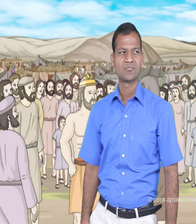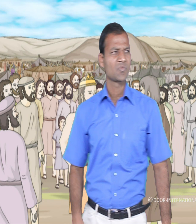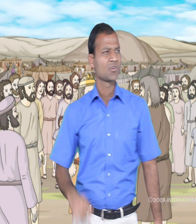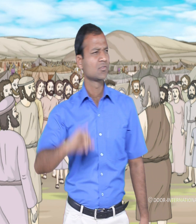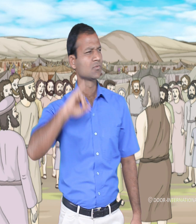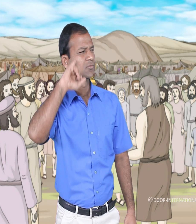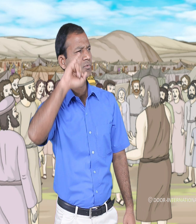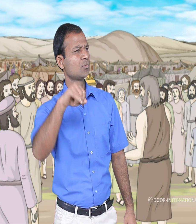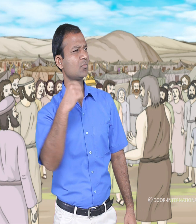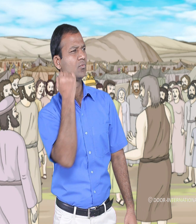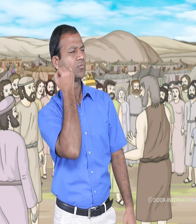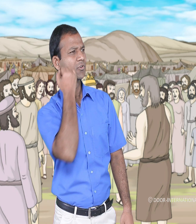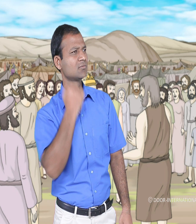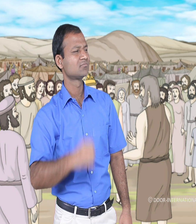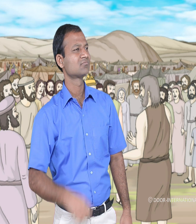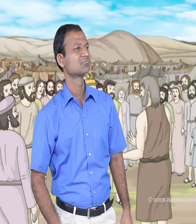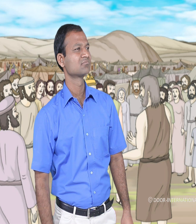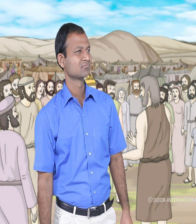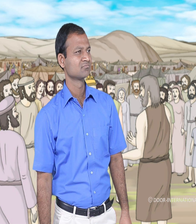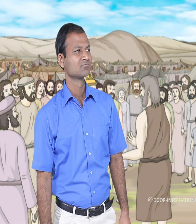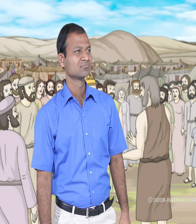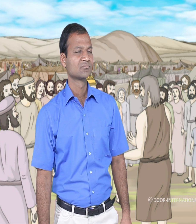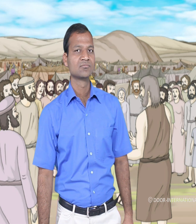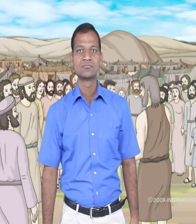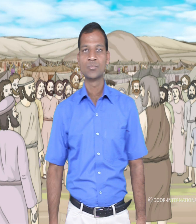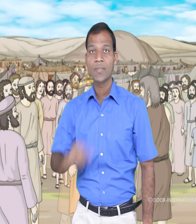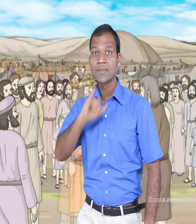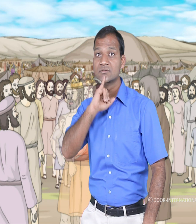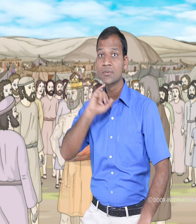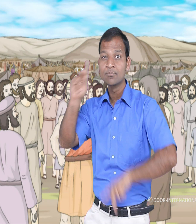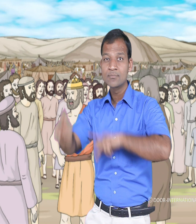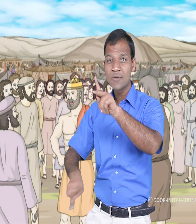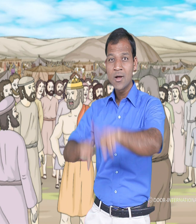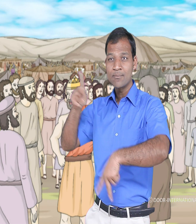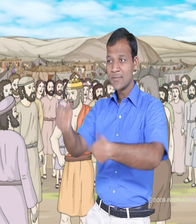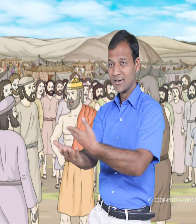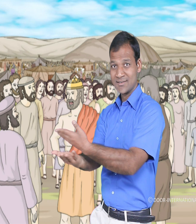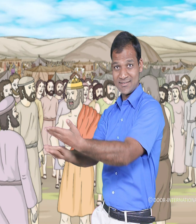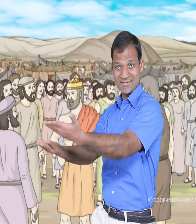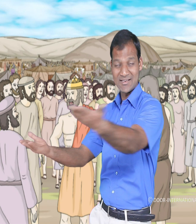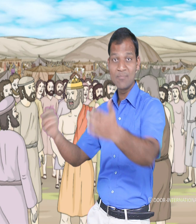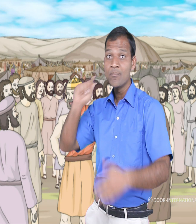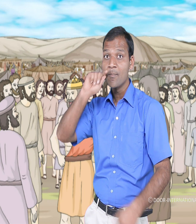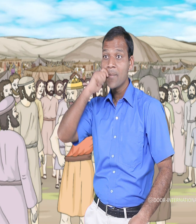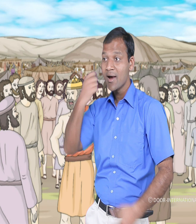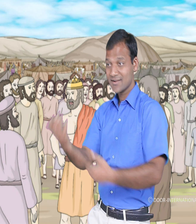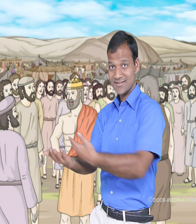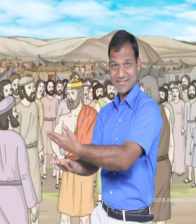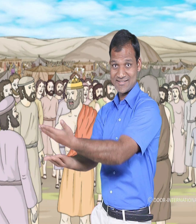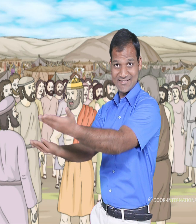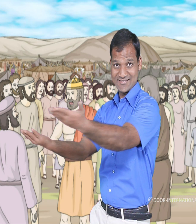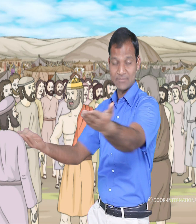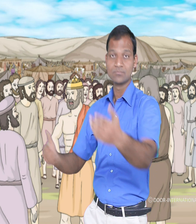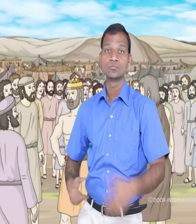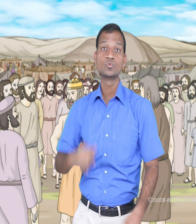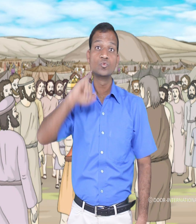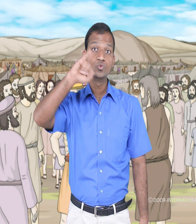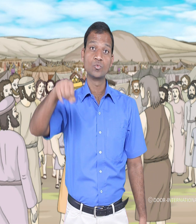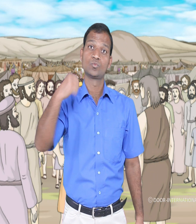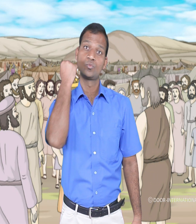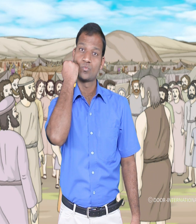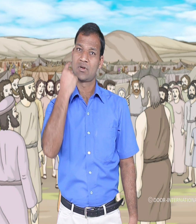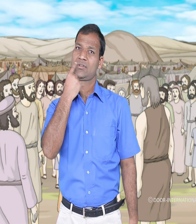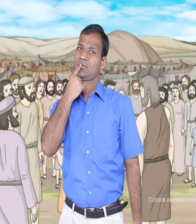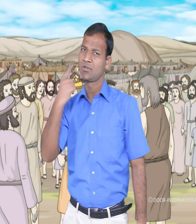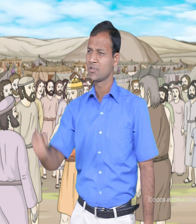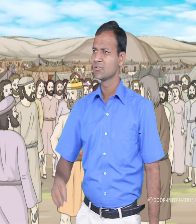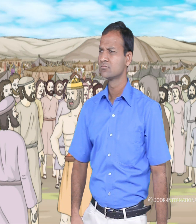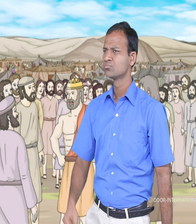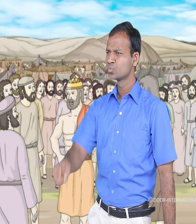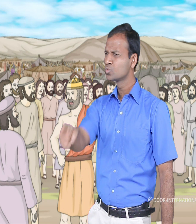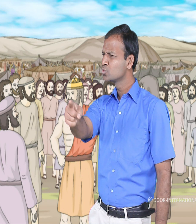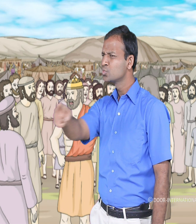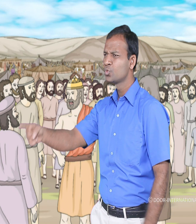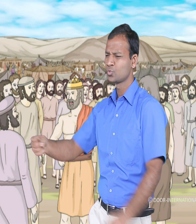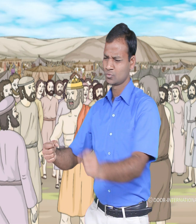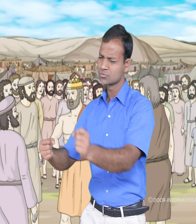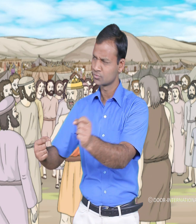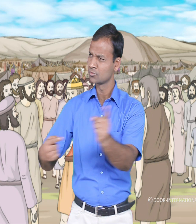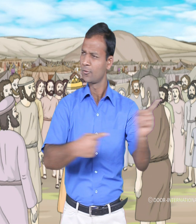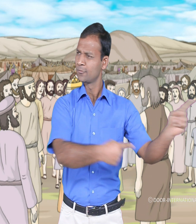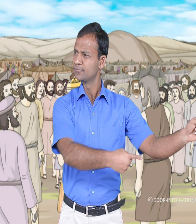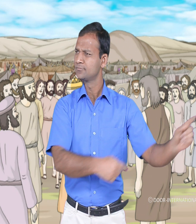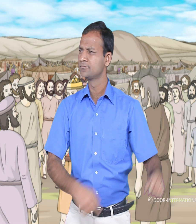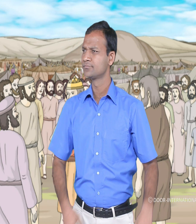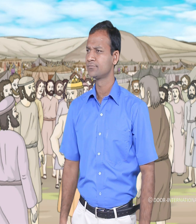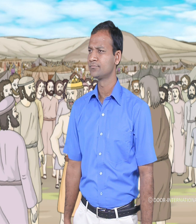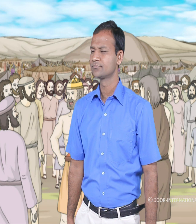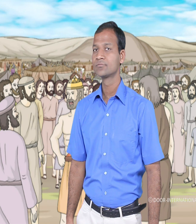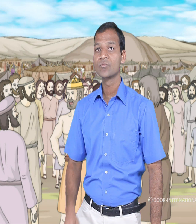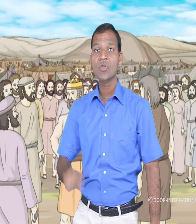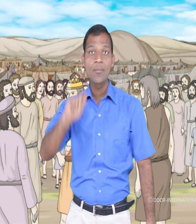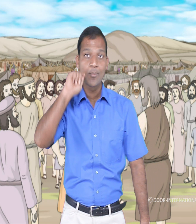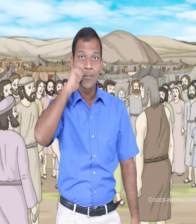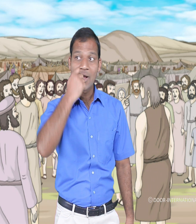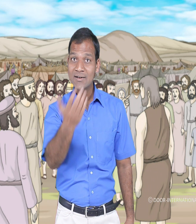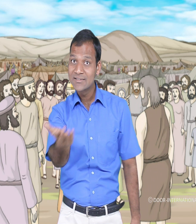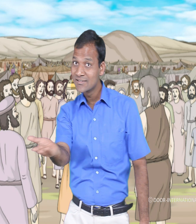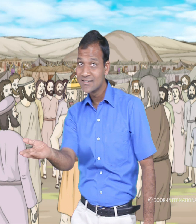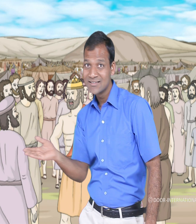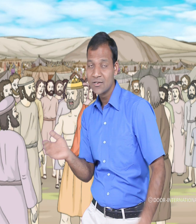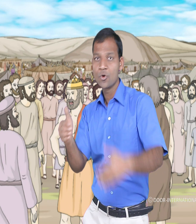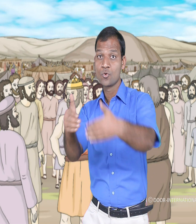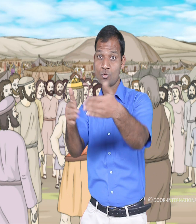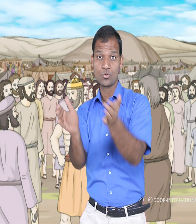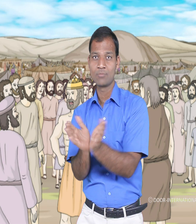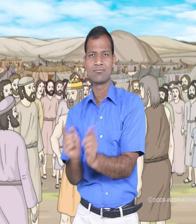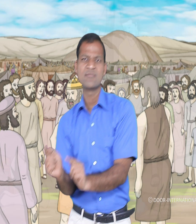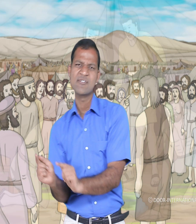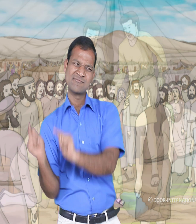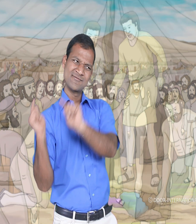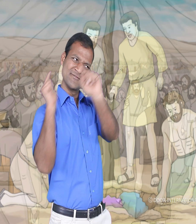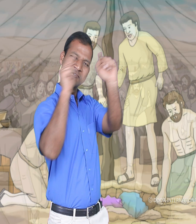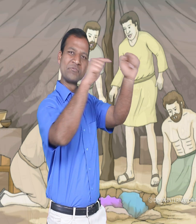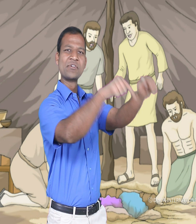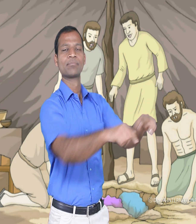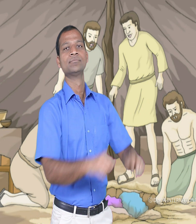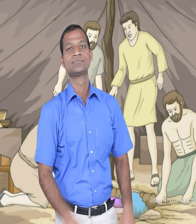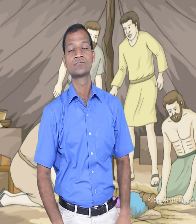They are hidden in the ground inside my tent, with the silver underneath.”